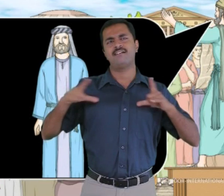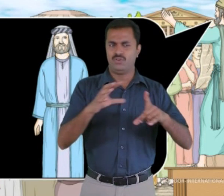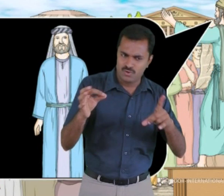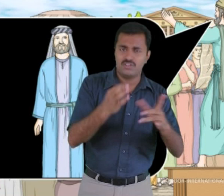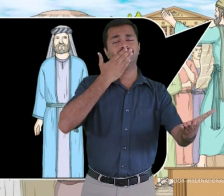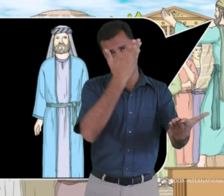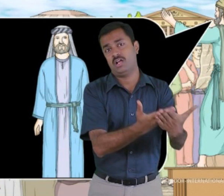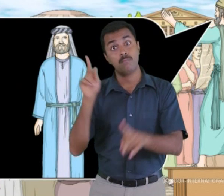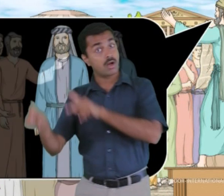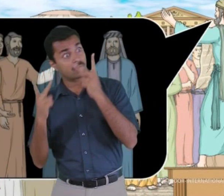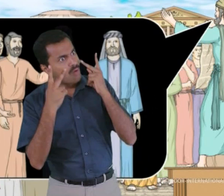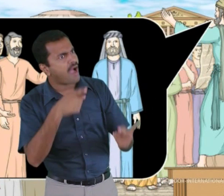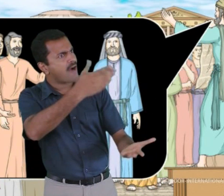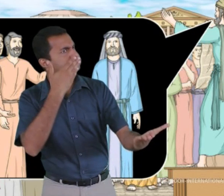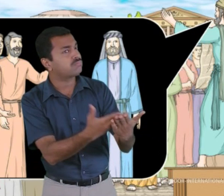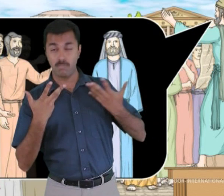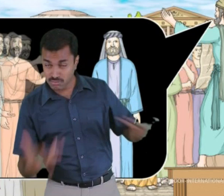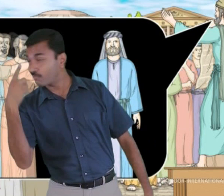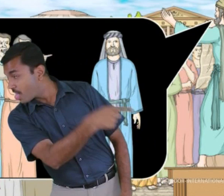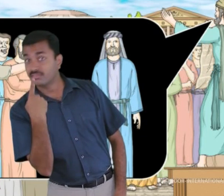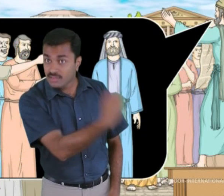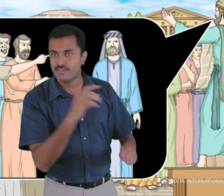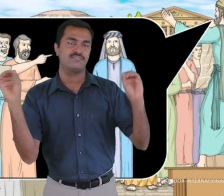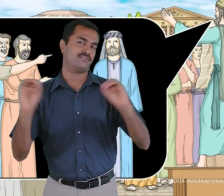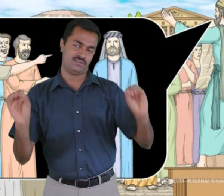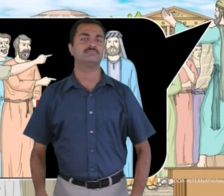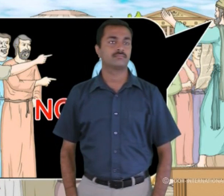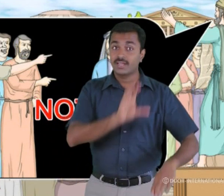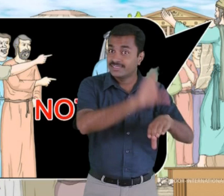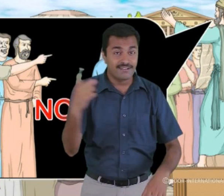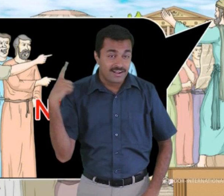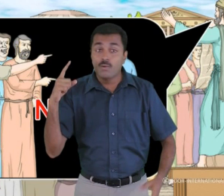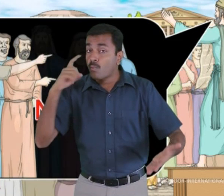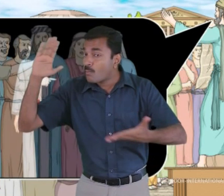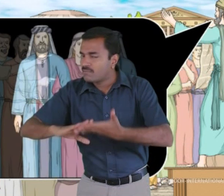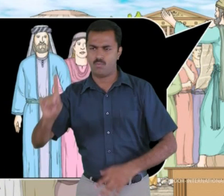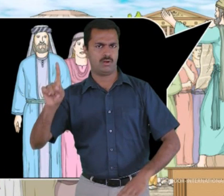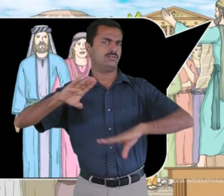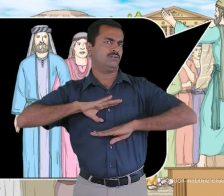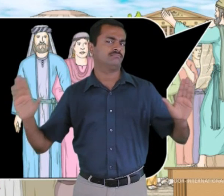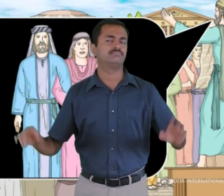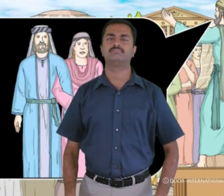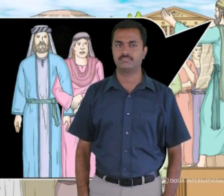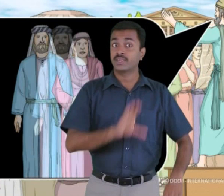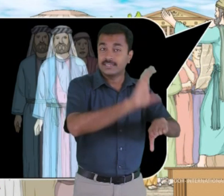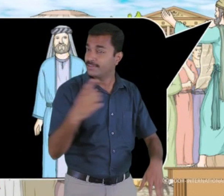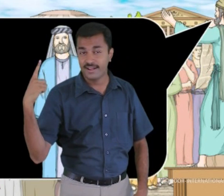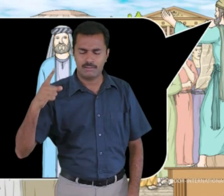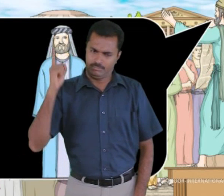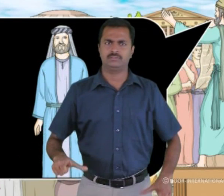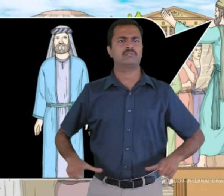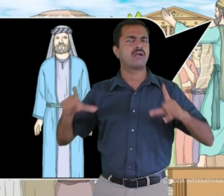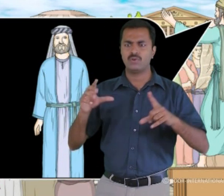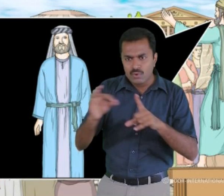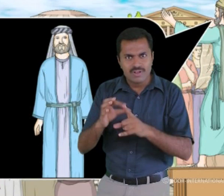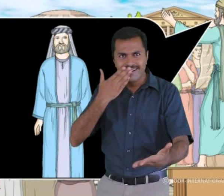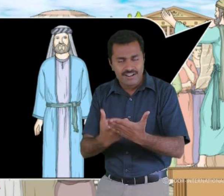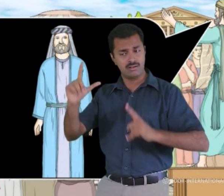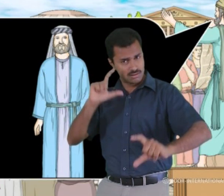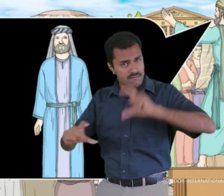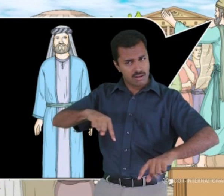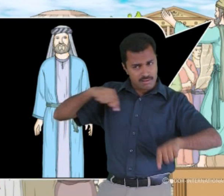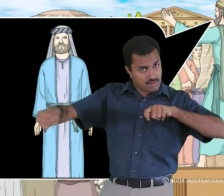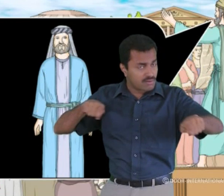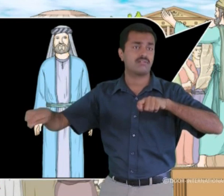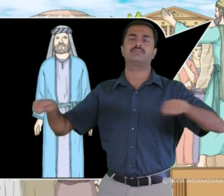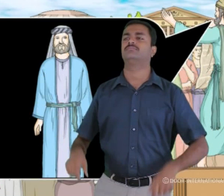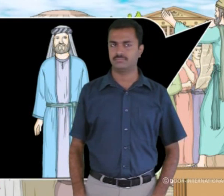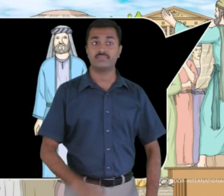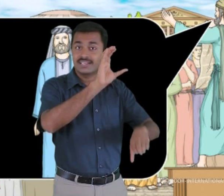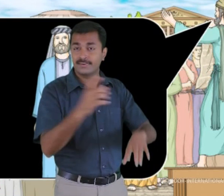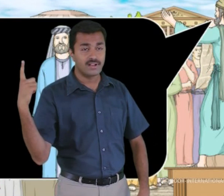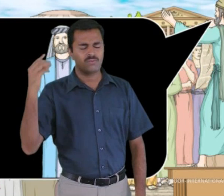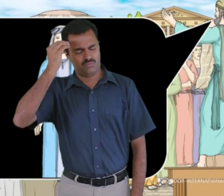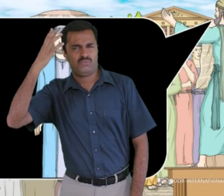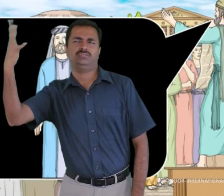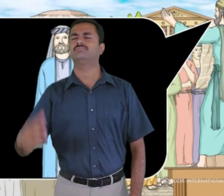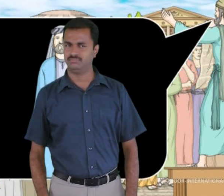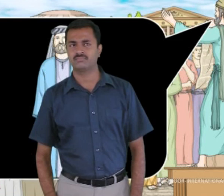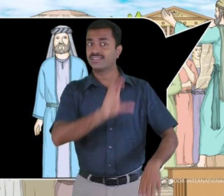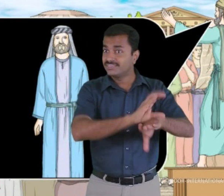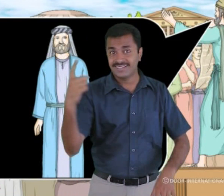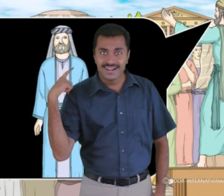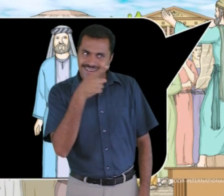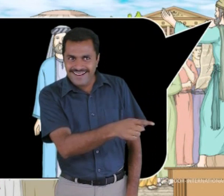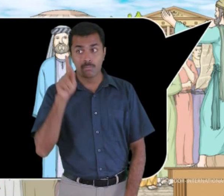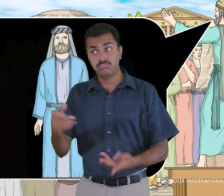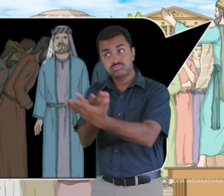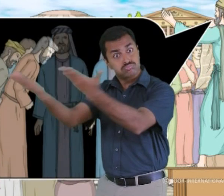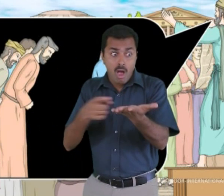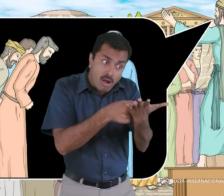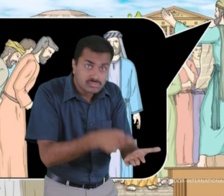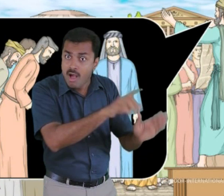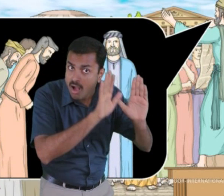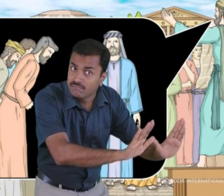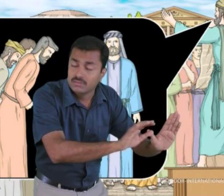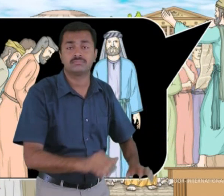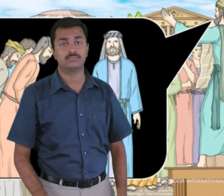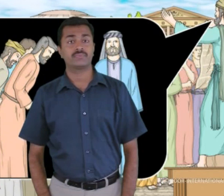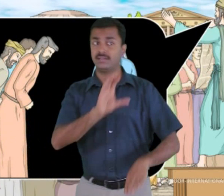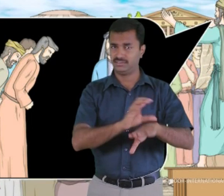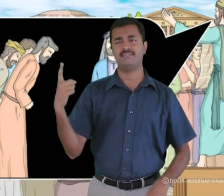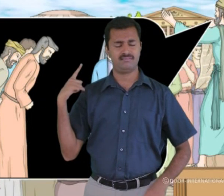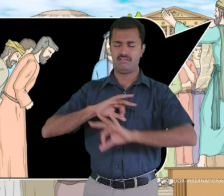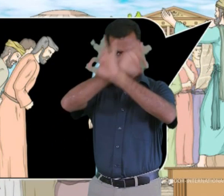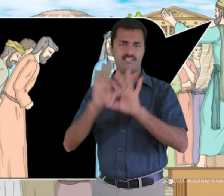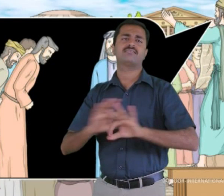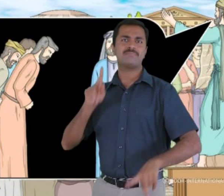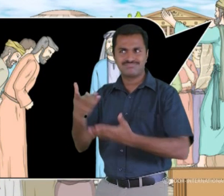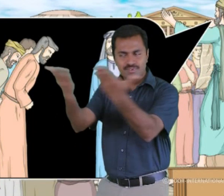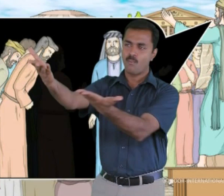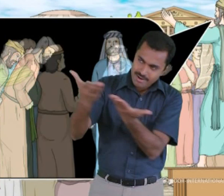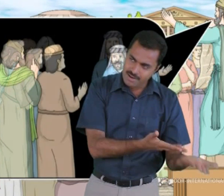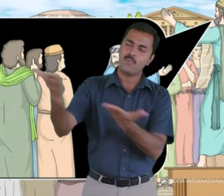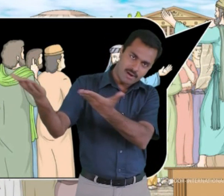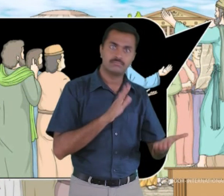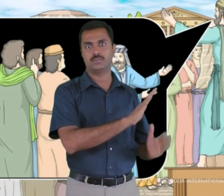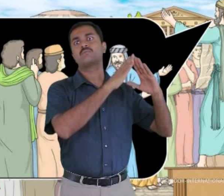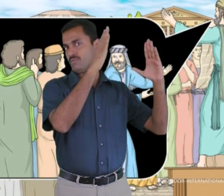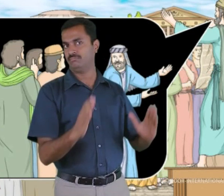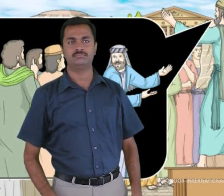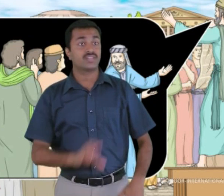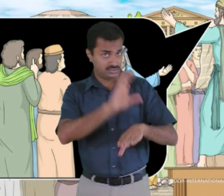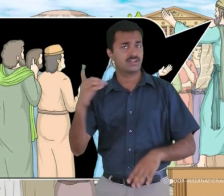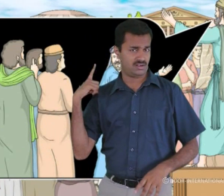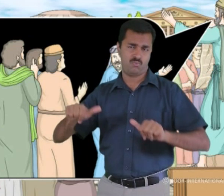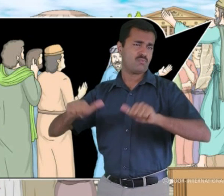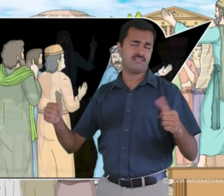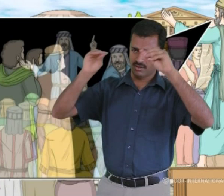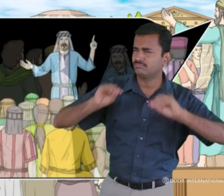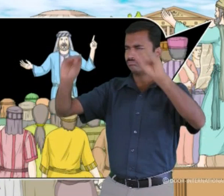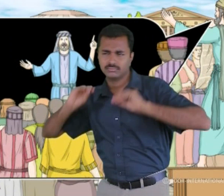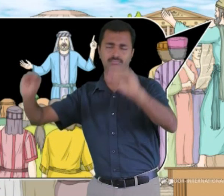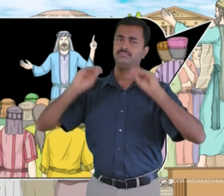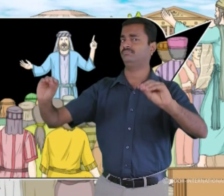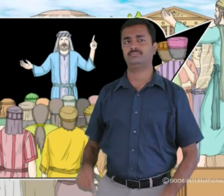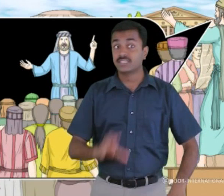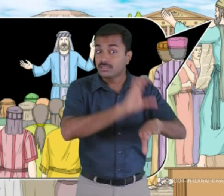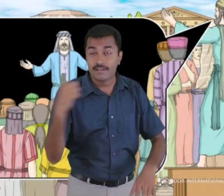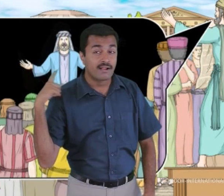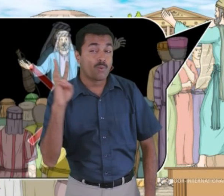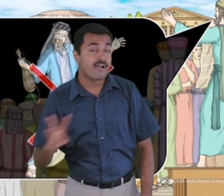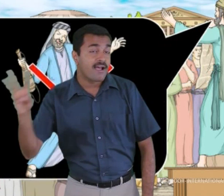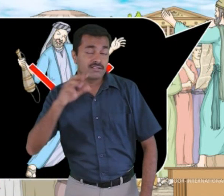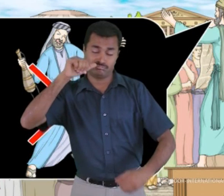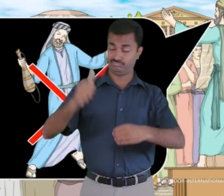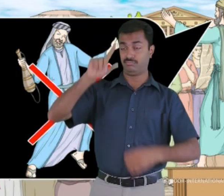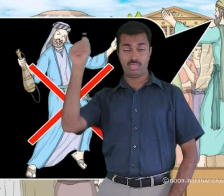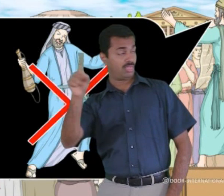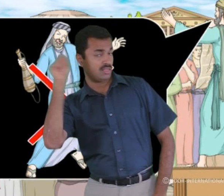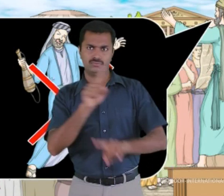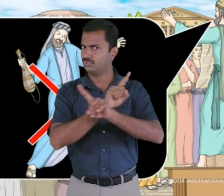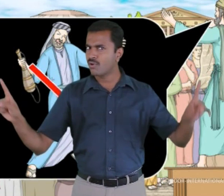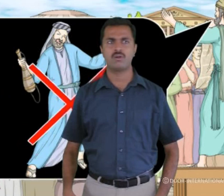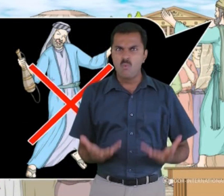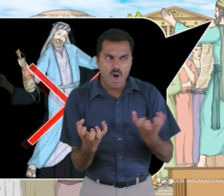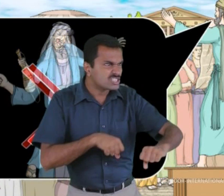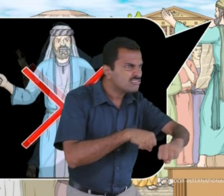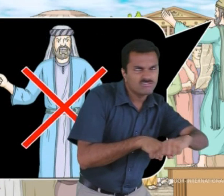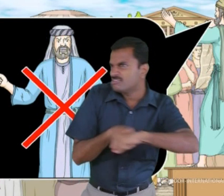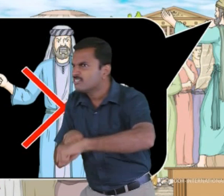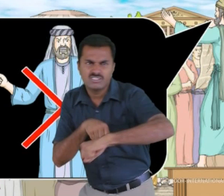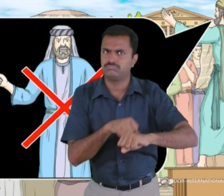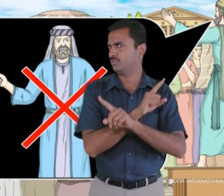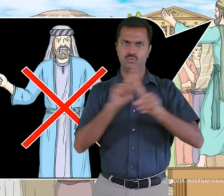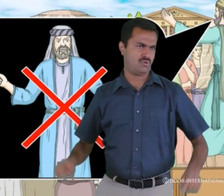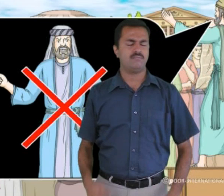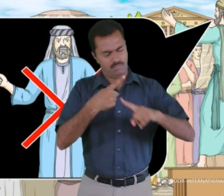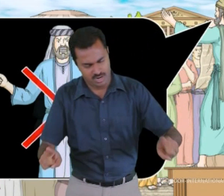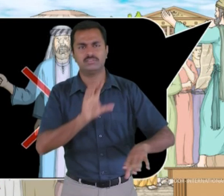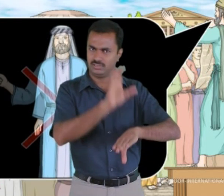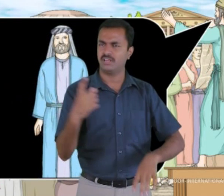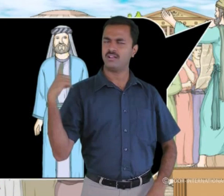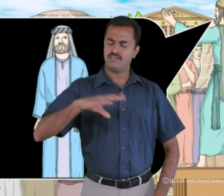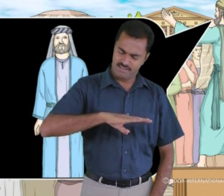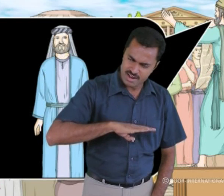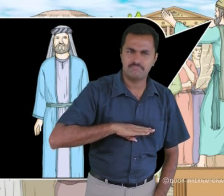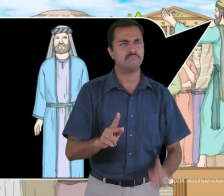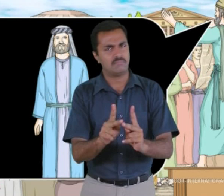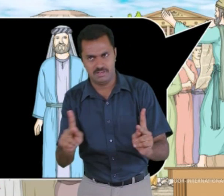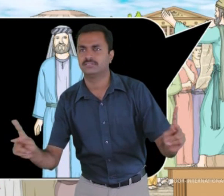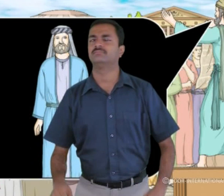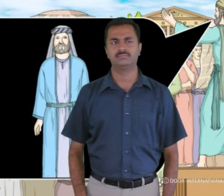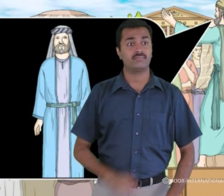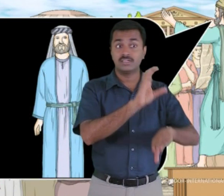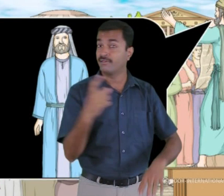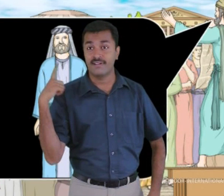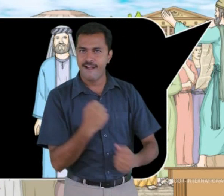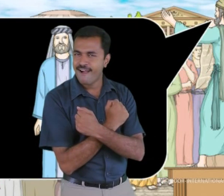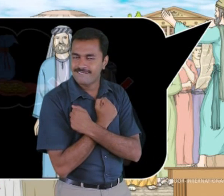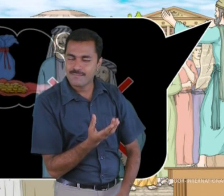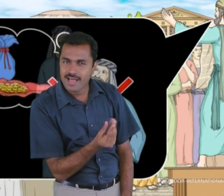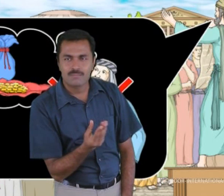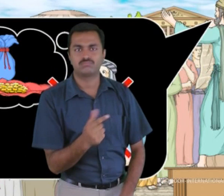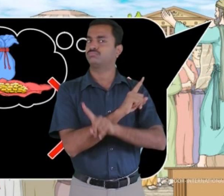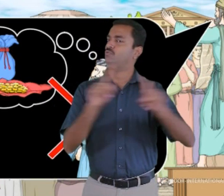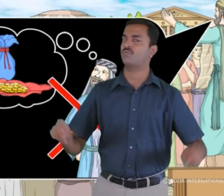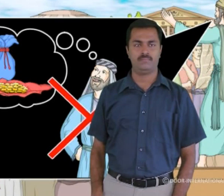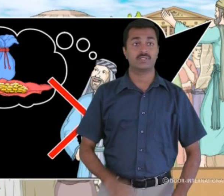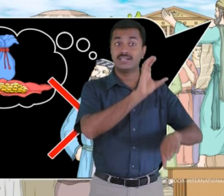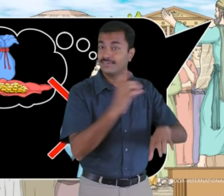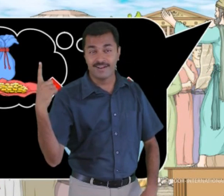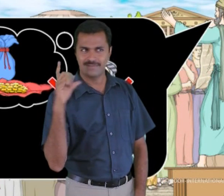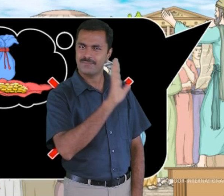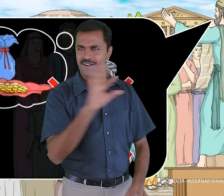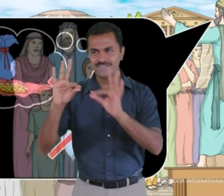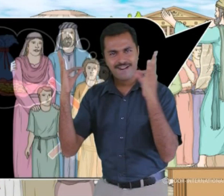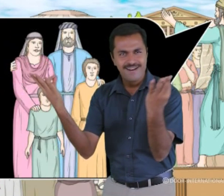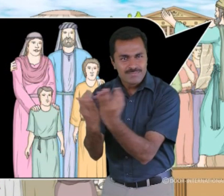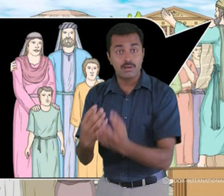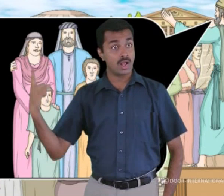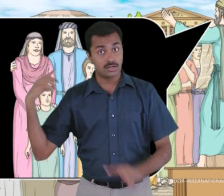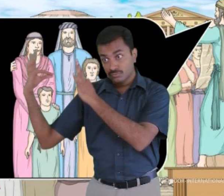An overseer, then, must be above reproach, the husband of but one wife, temperate, self-controlled, respectable, hospitable, able to teach, not dependent on wine, not violent but gentle, peaceable, and free of the love of money.